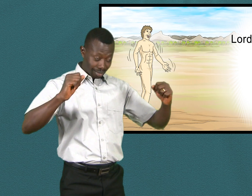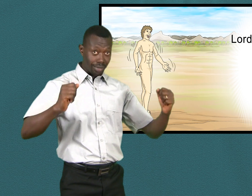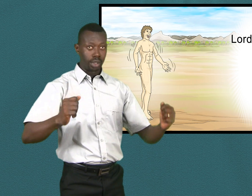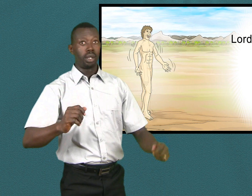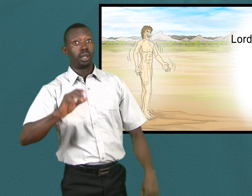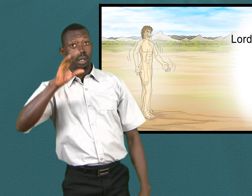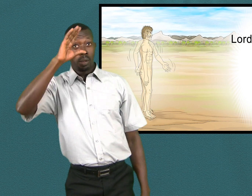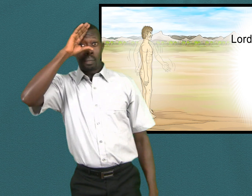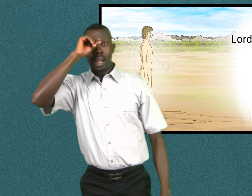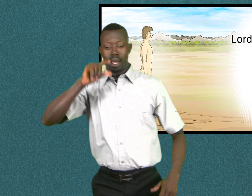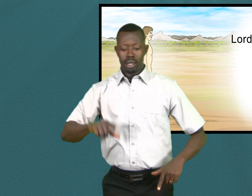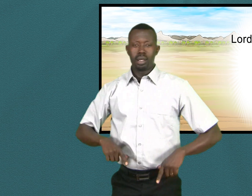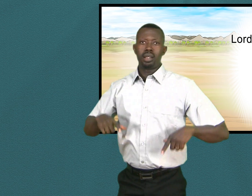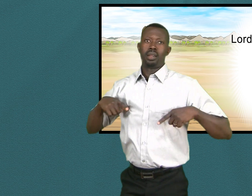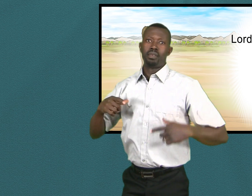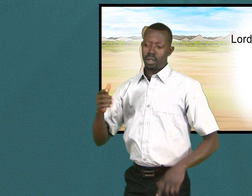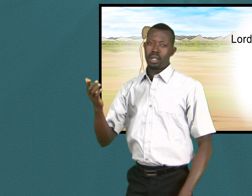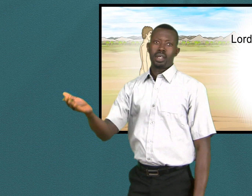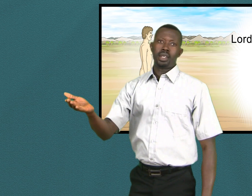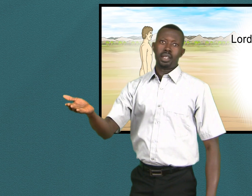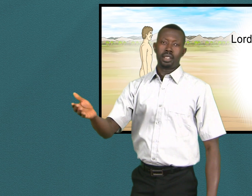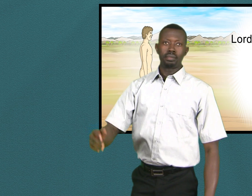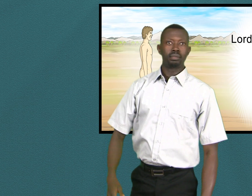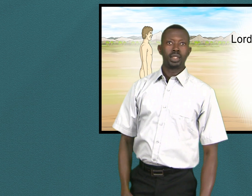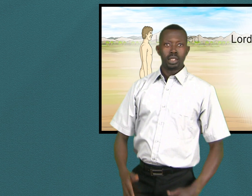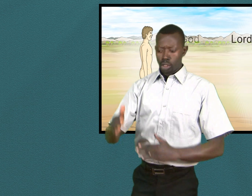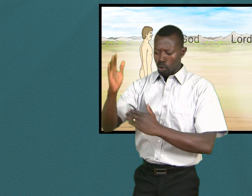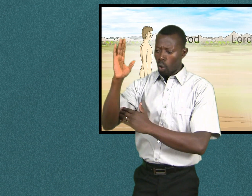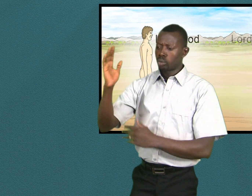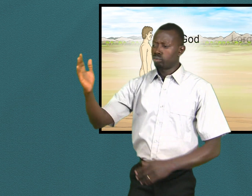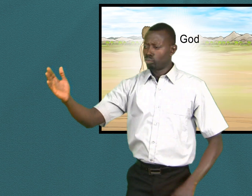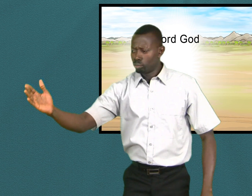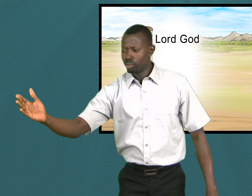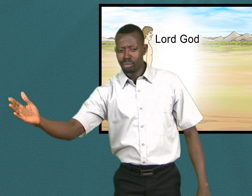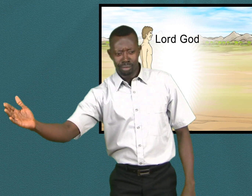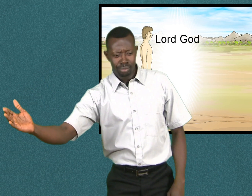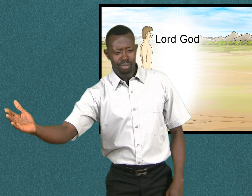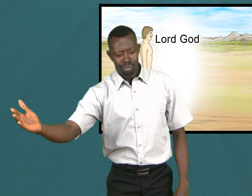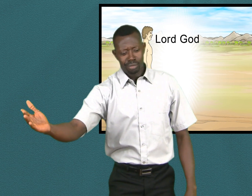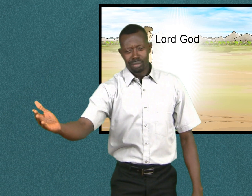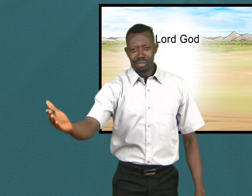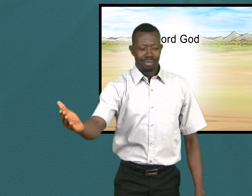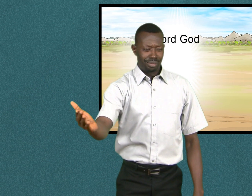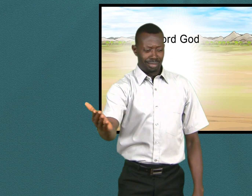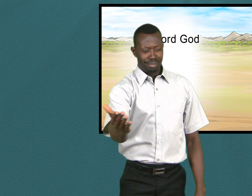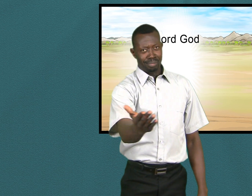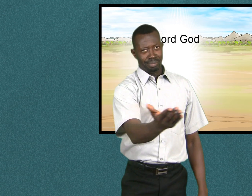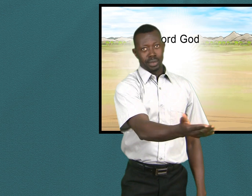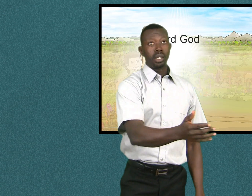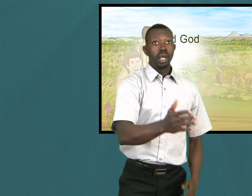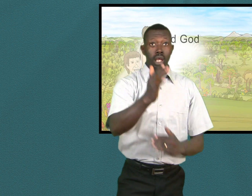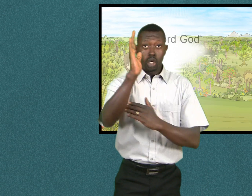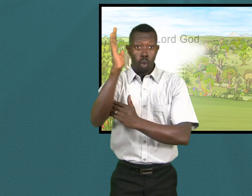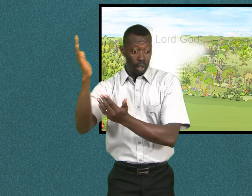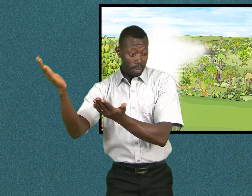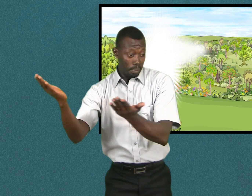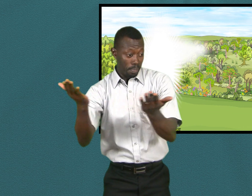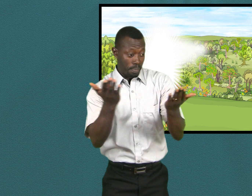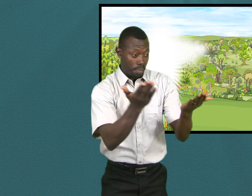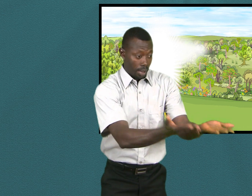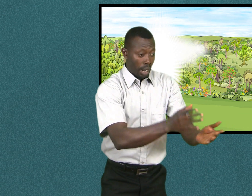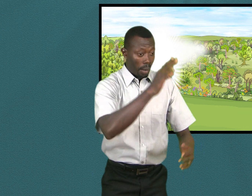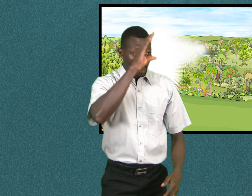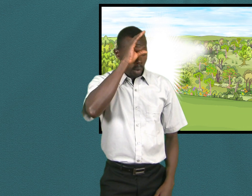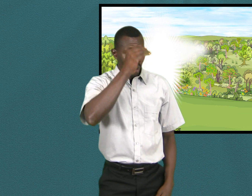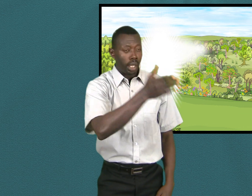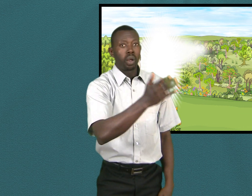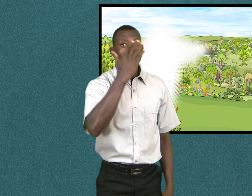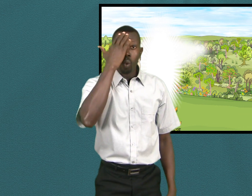And the fourth river is the Euphrates.